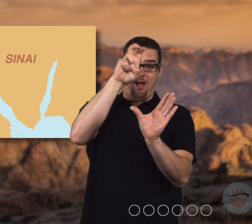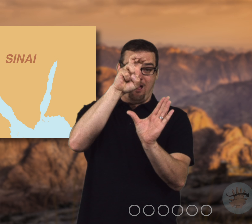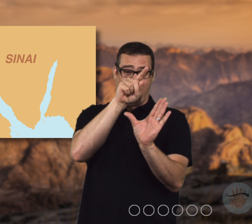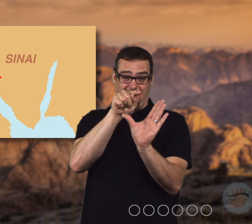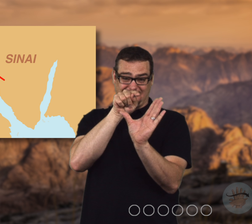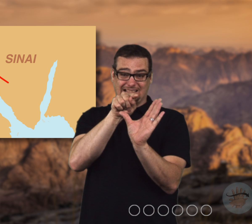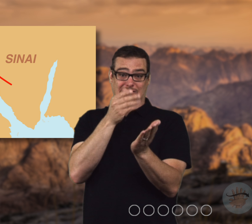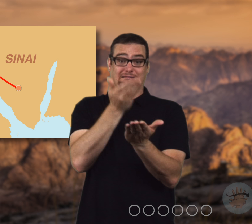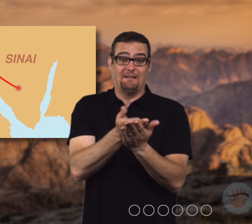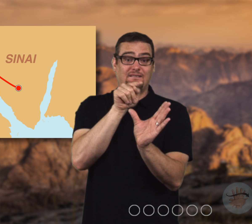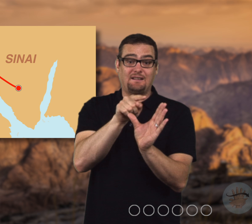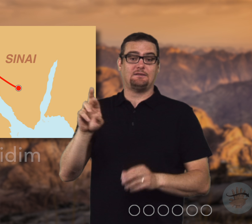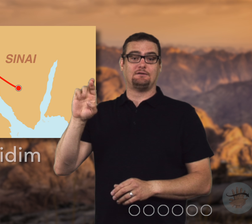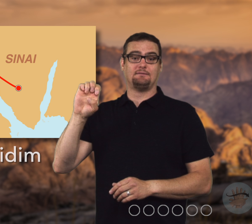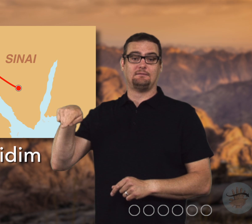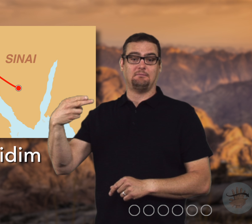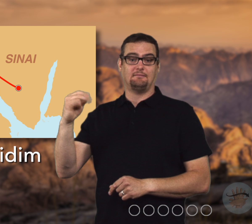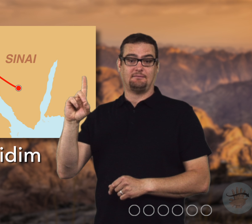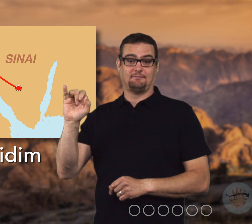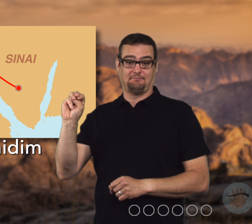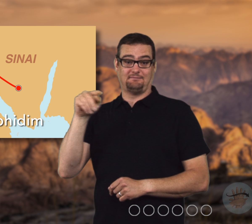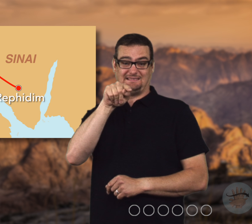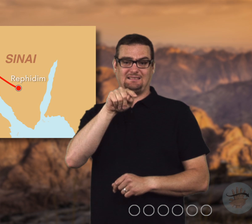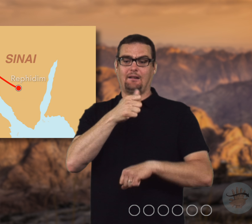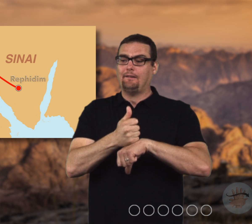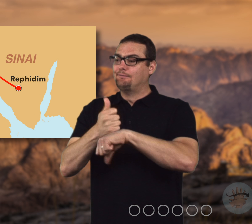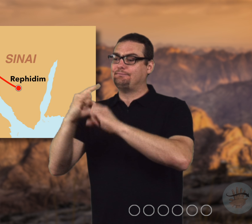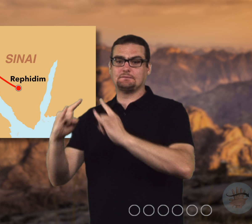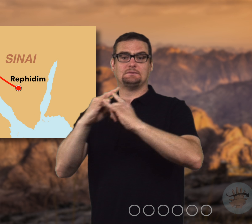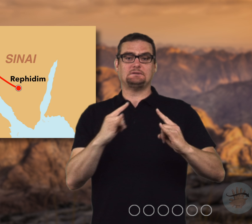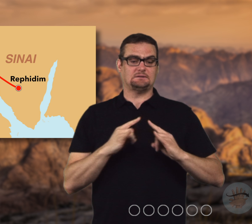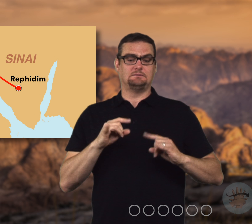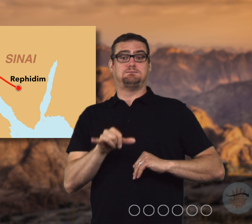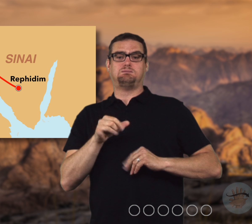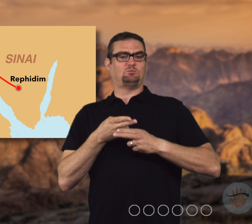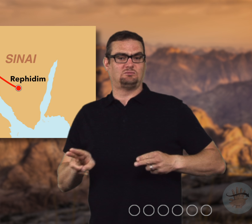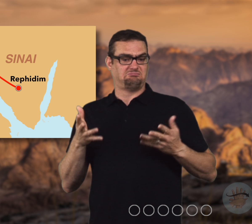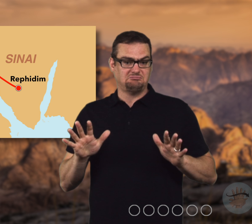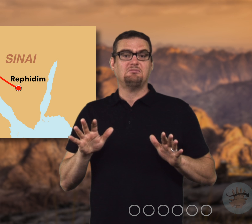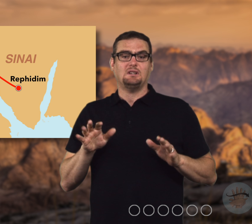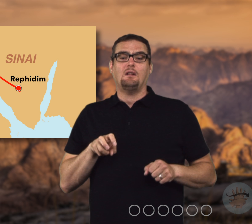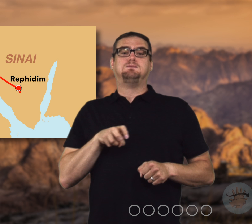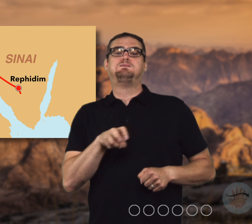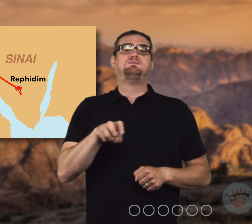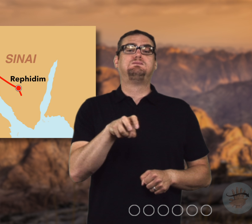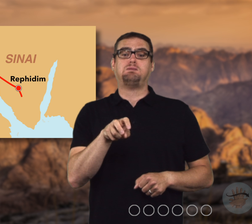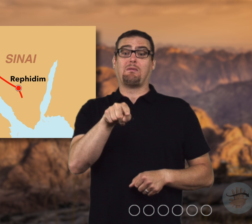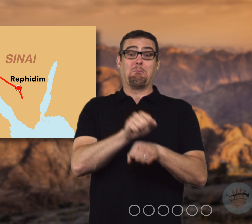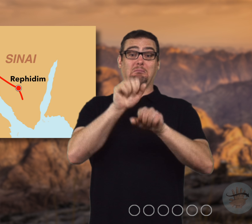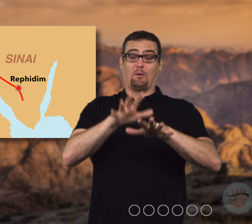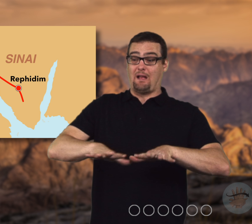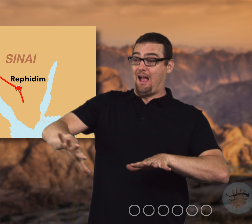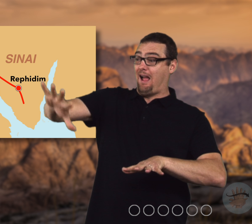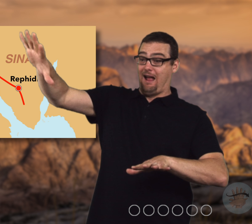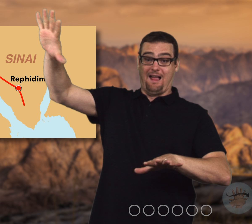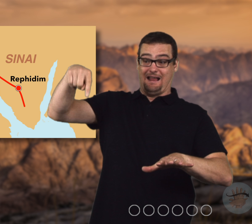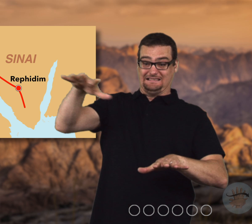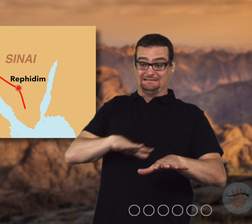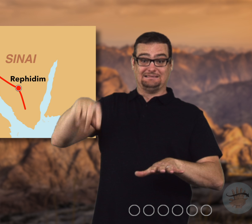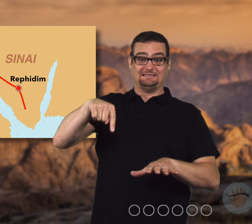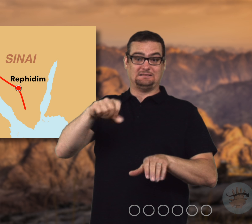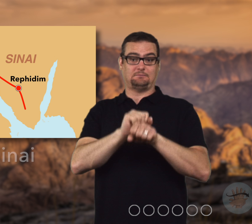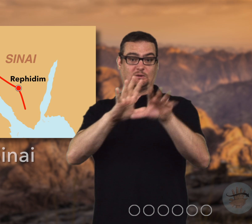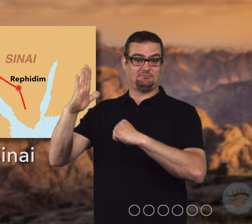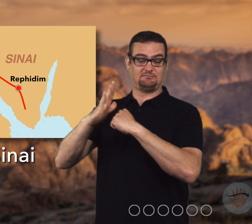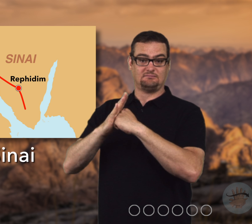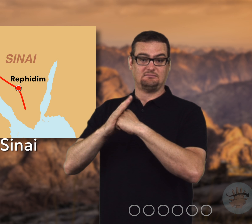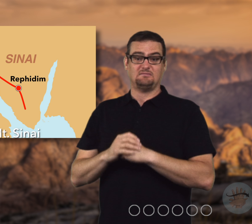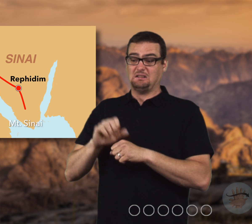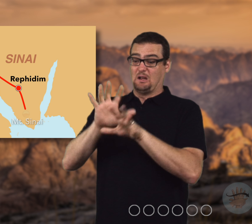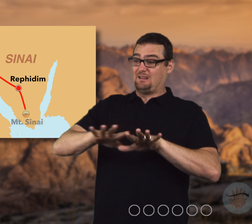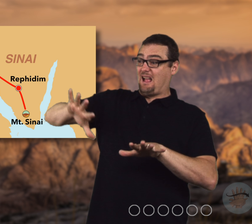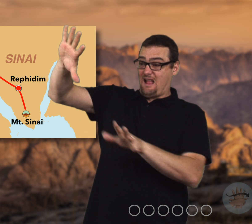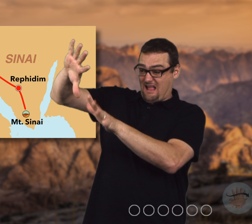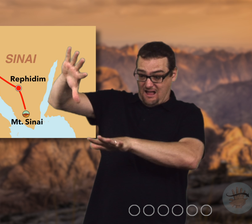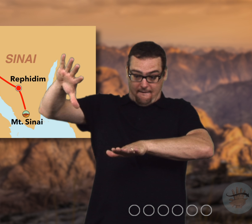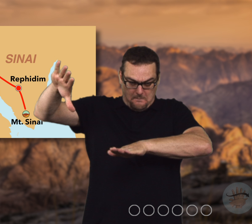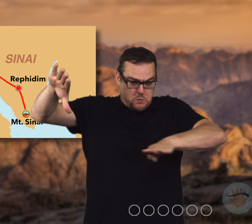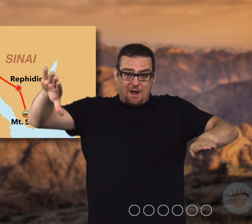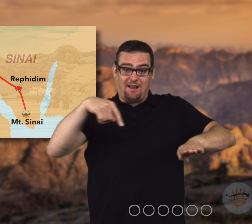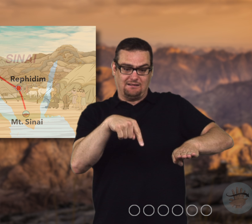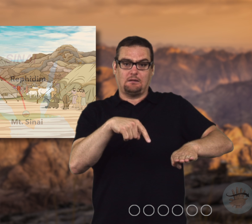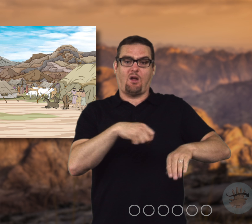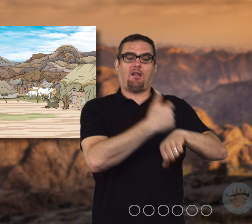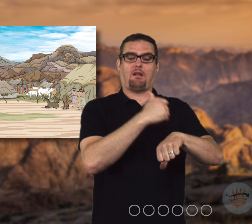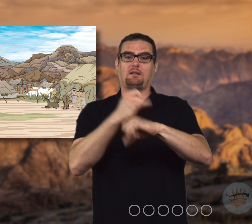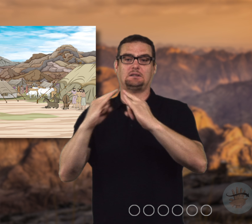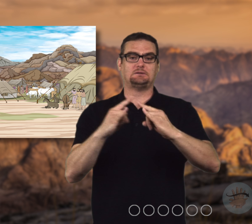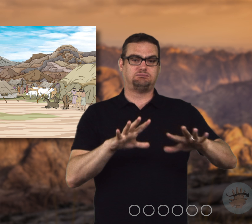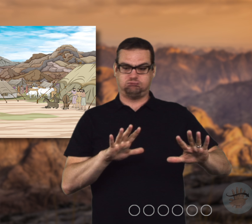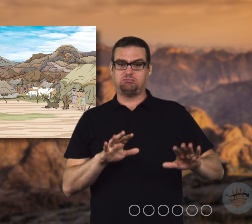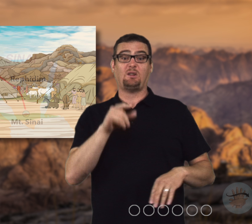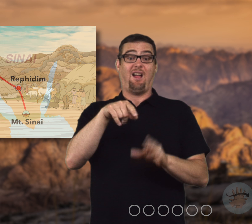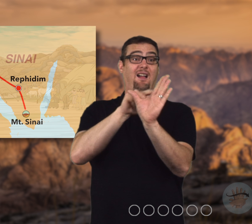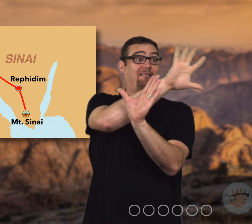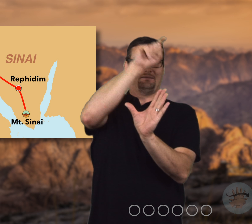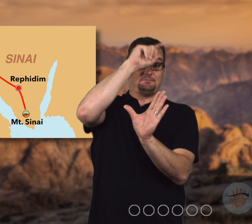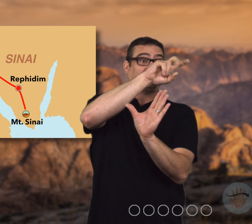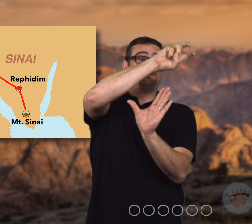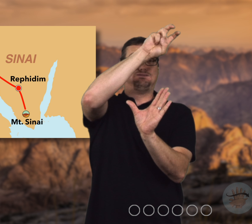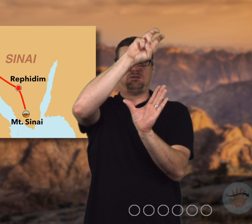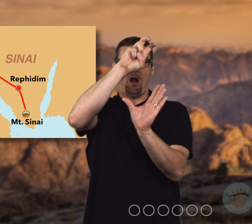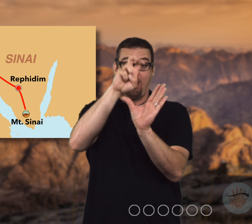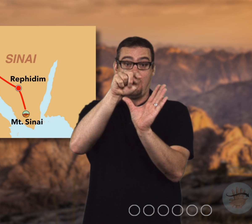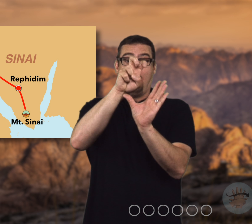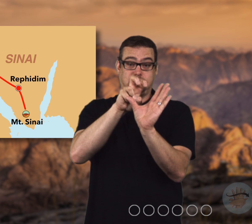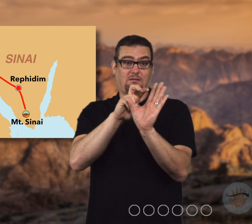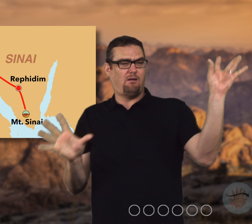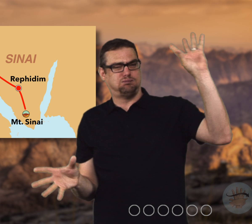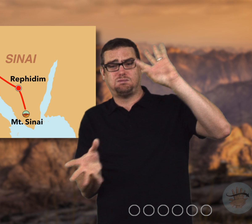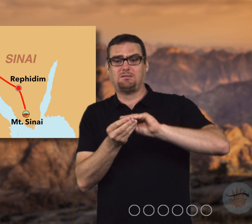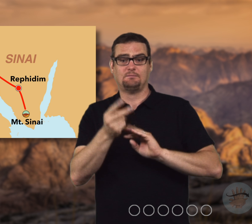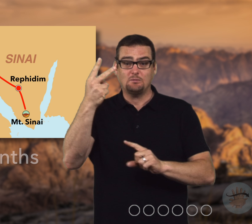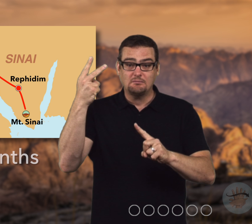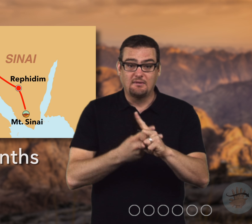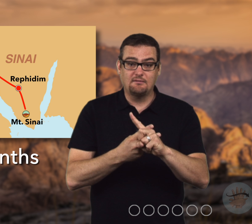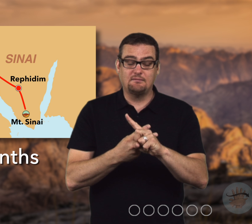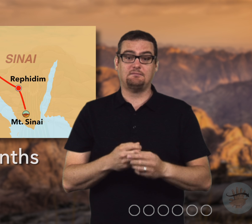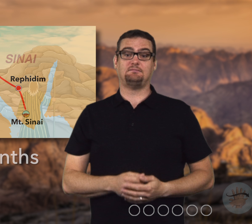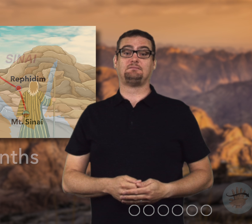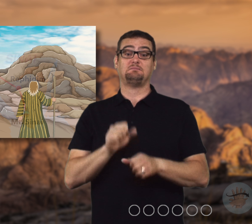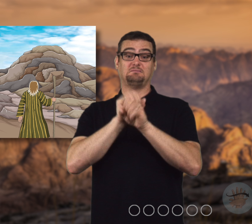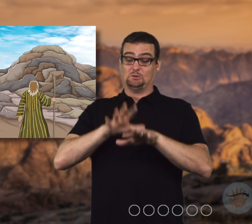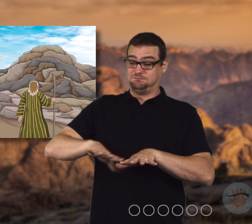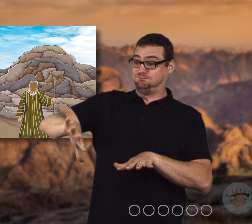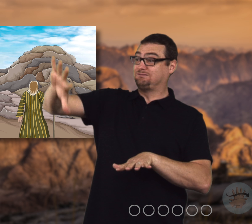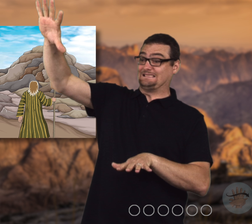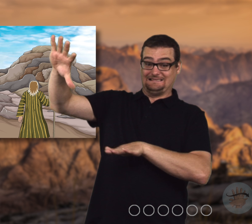After they had set out from Rephidim, they entered the Wilderness of Sinai, and Israel camped there in front of the mountain.